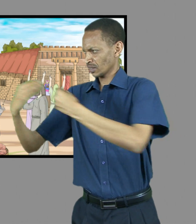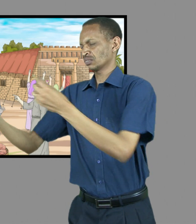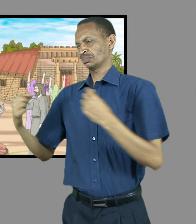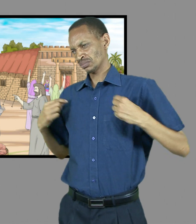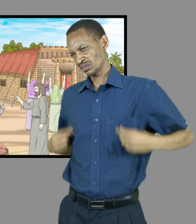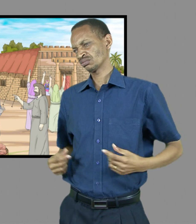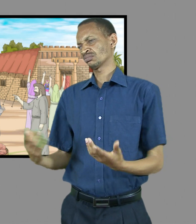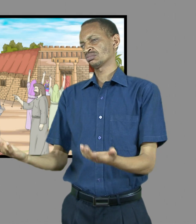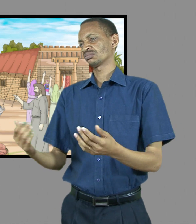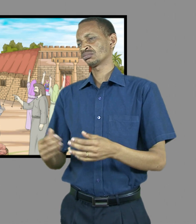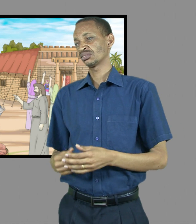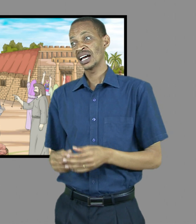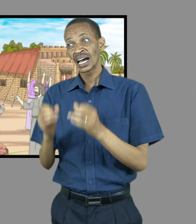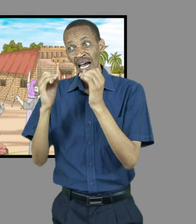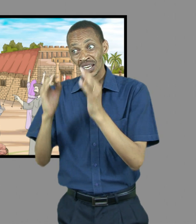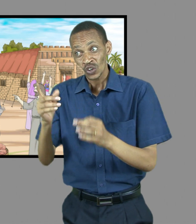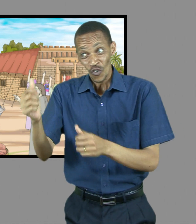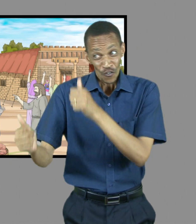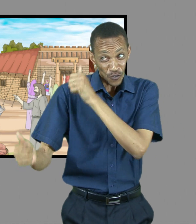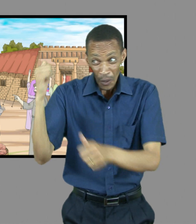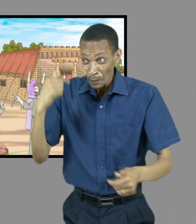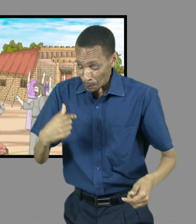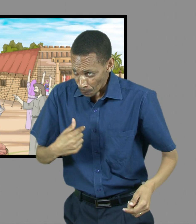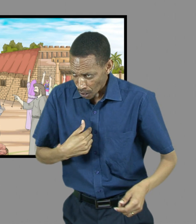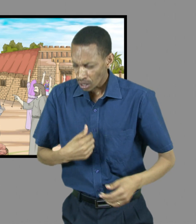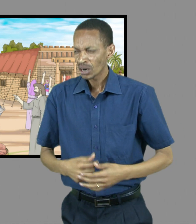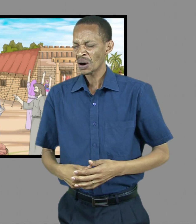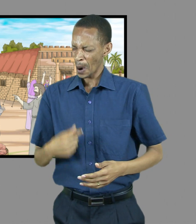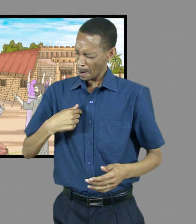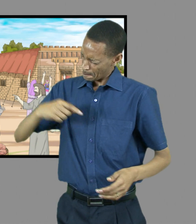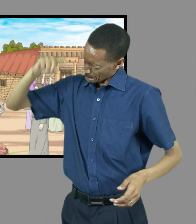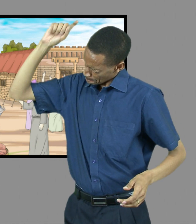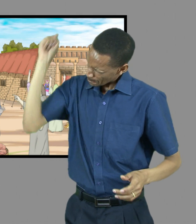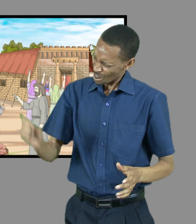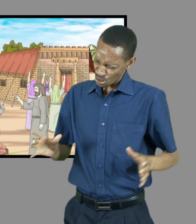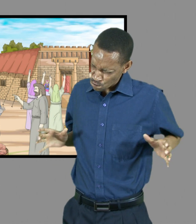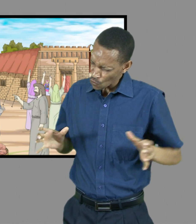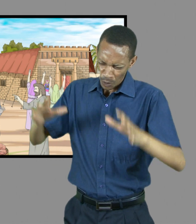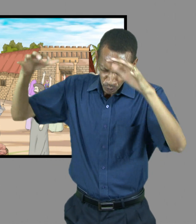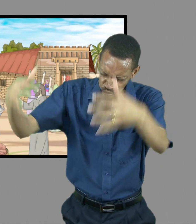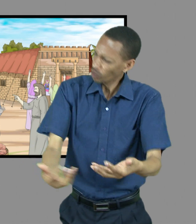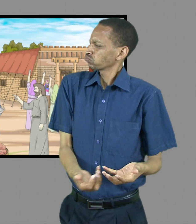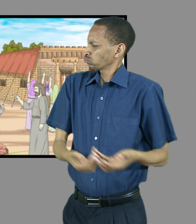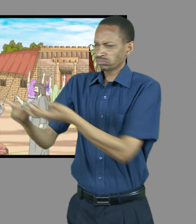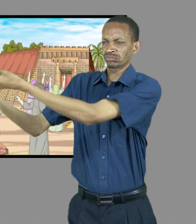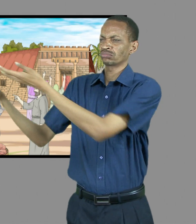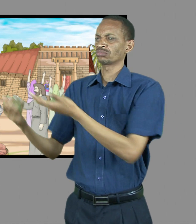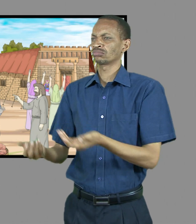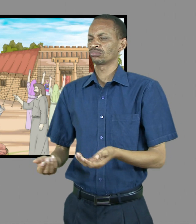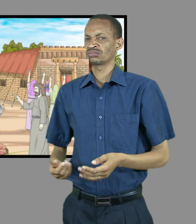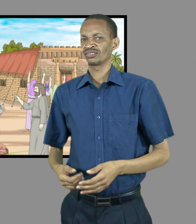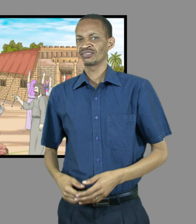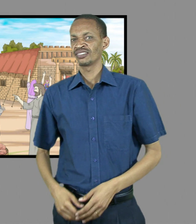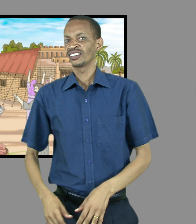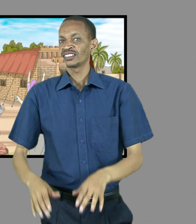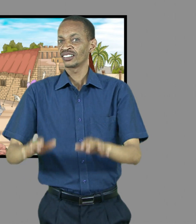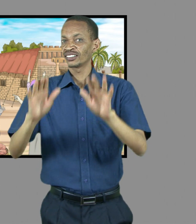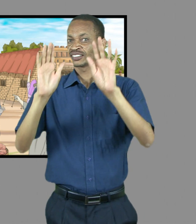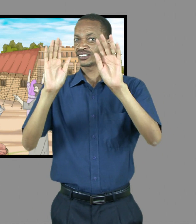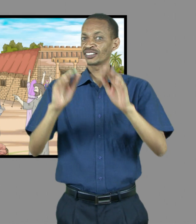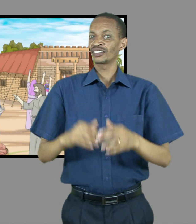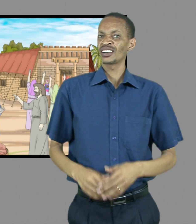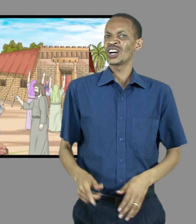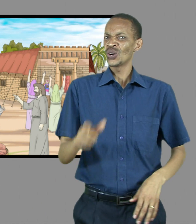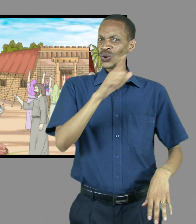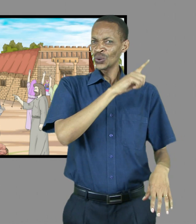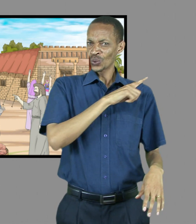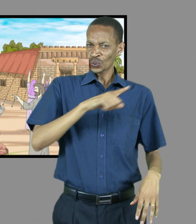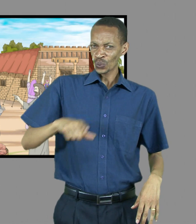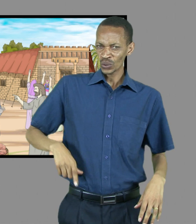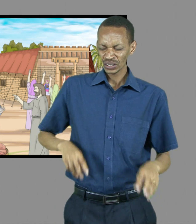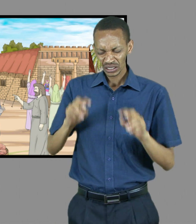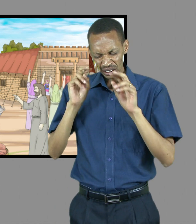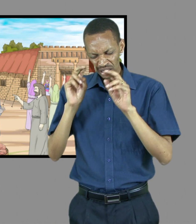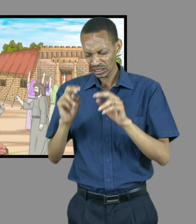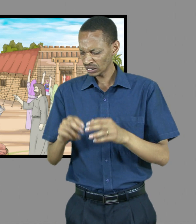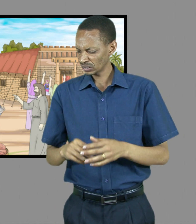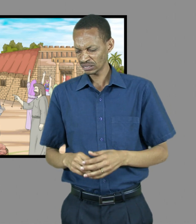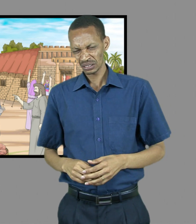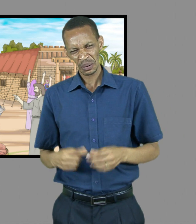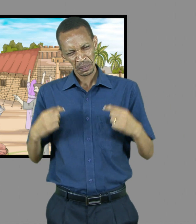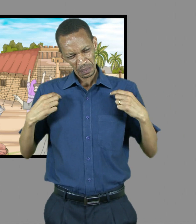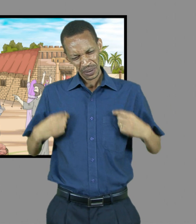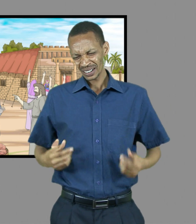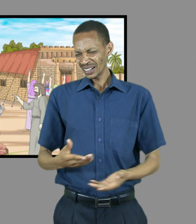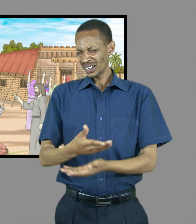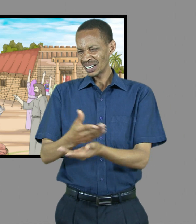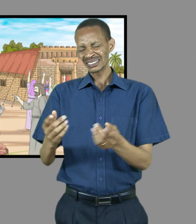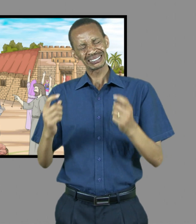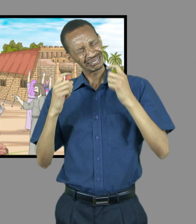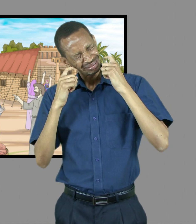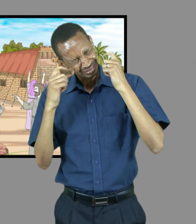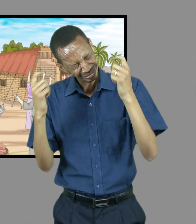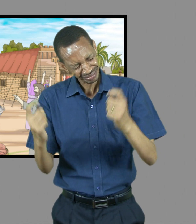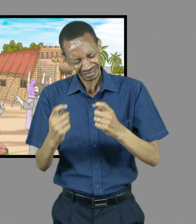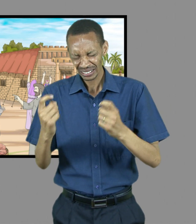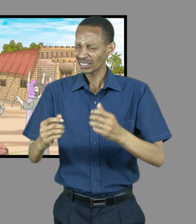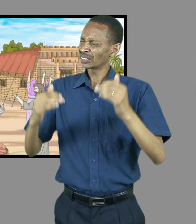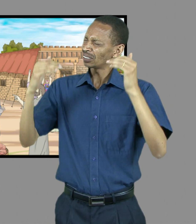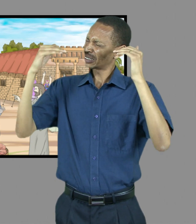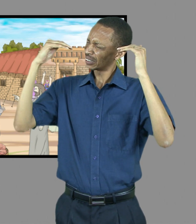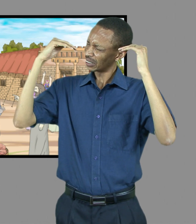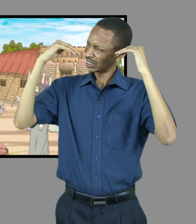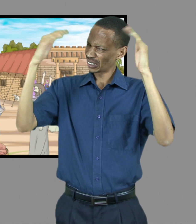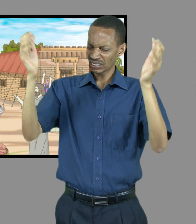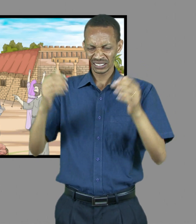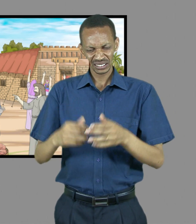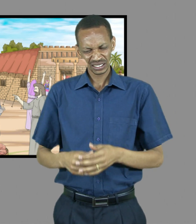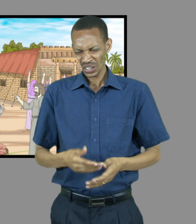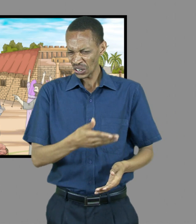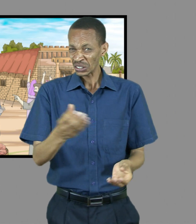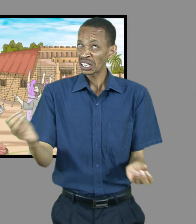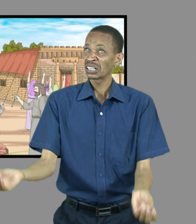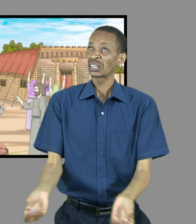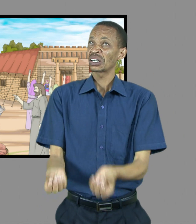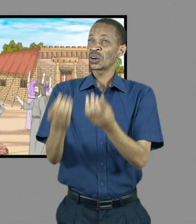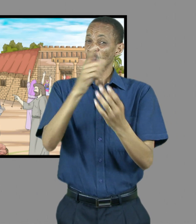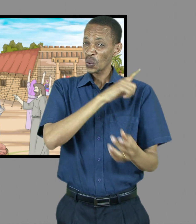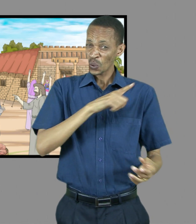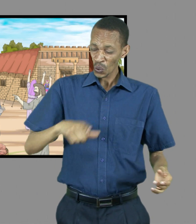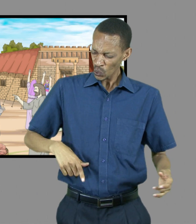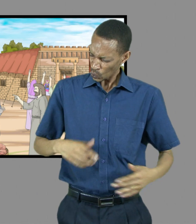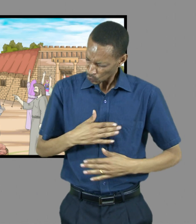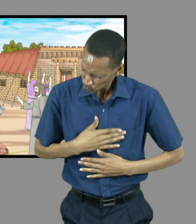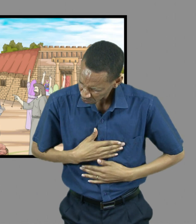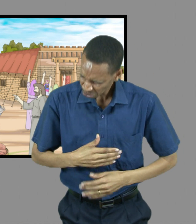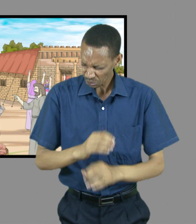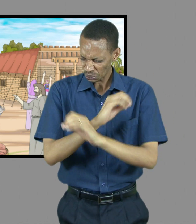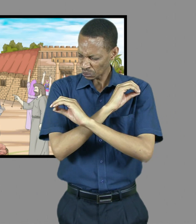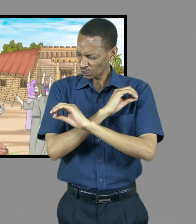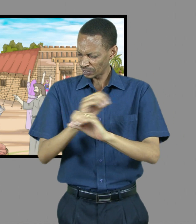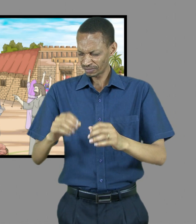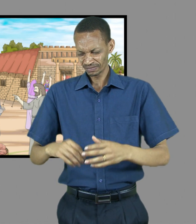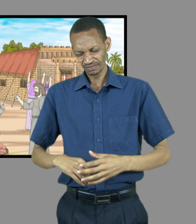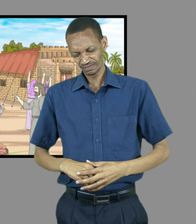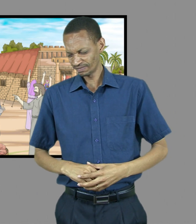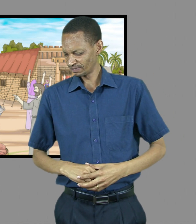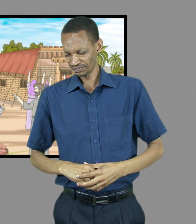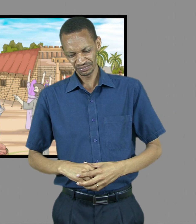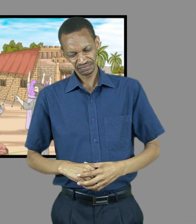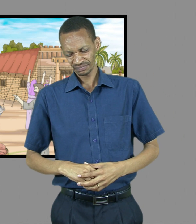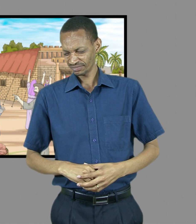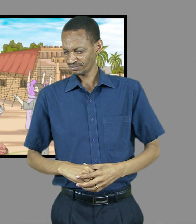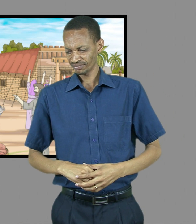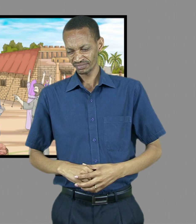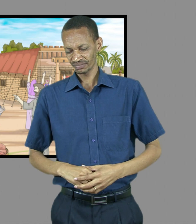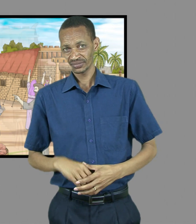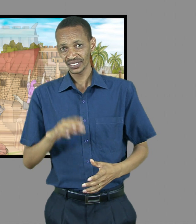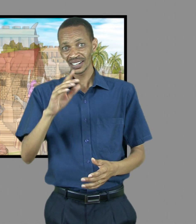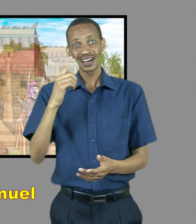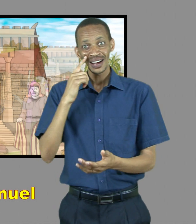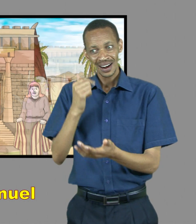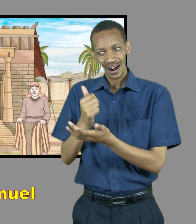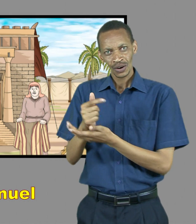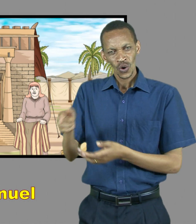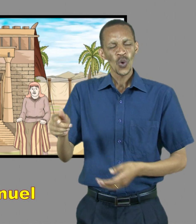Thus the sin of these young men was severe in the sight of the LORD, for they were treating the LORD’s offering with contempt.